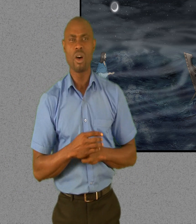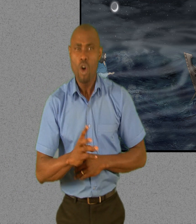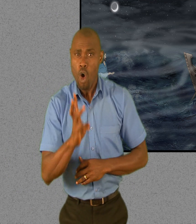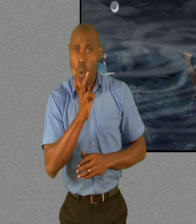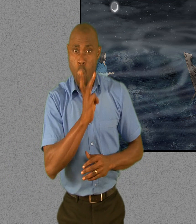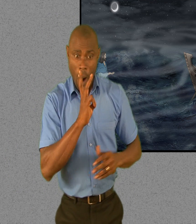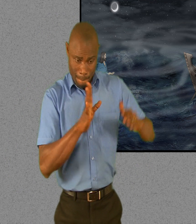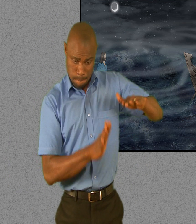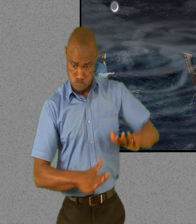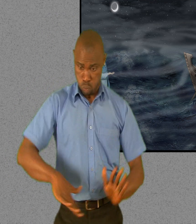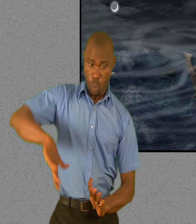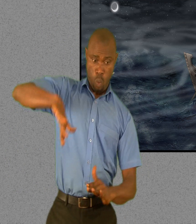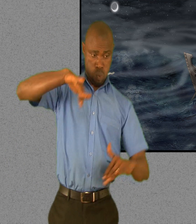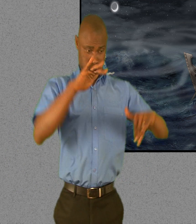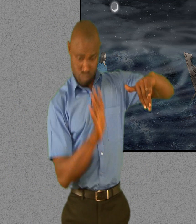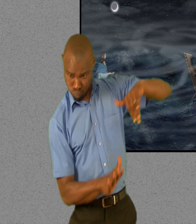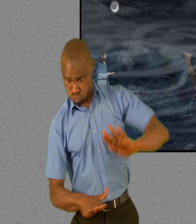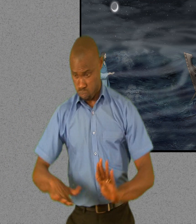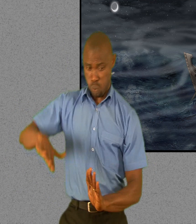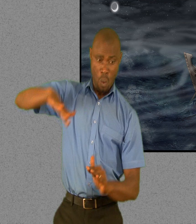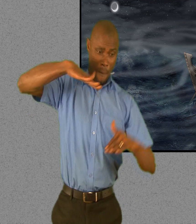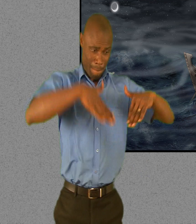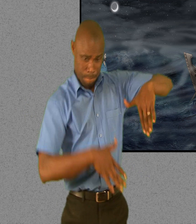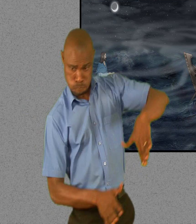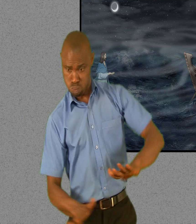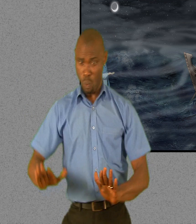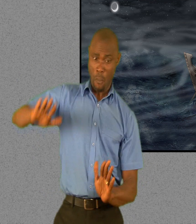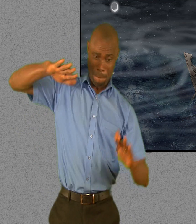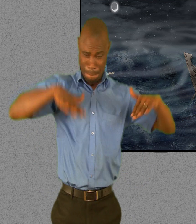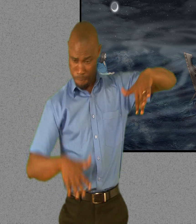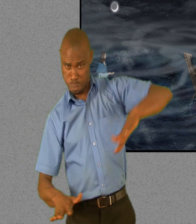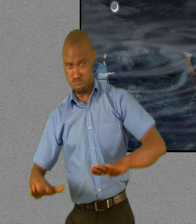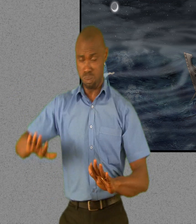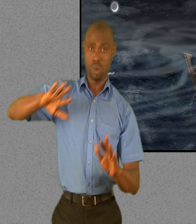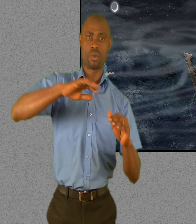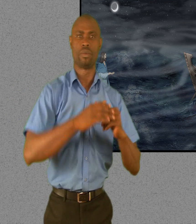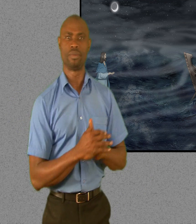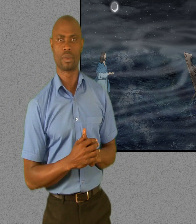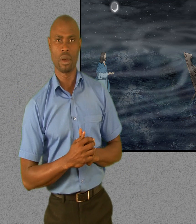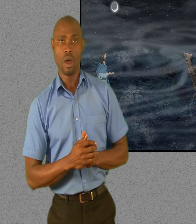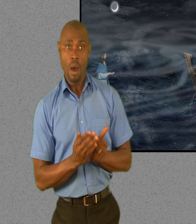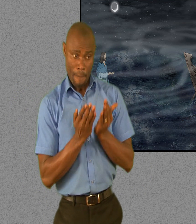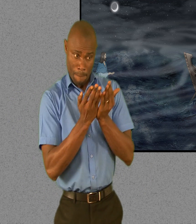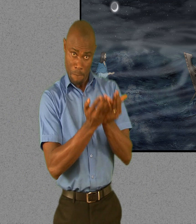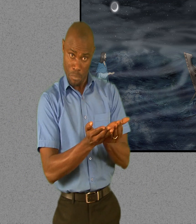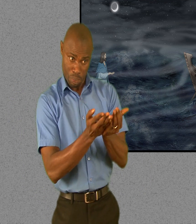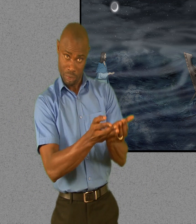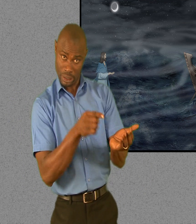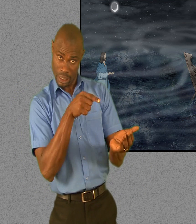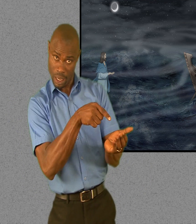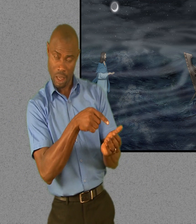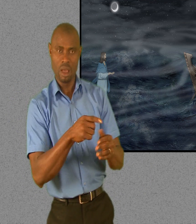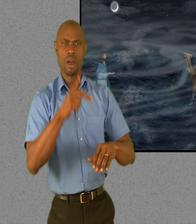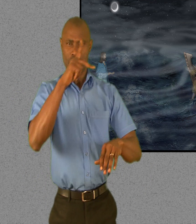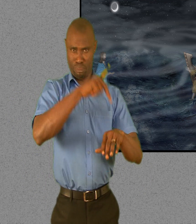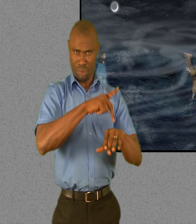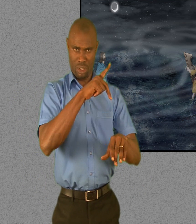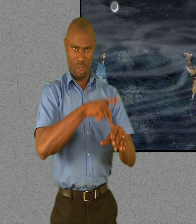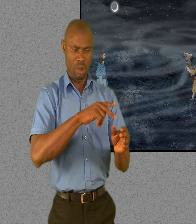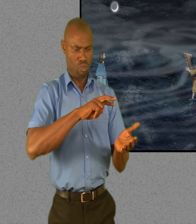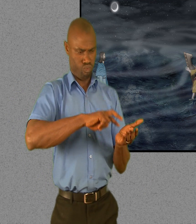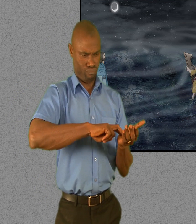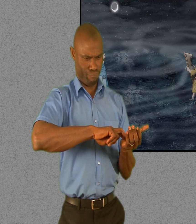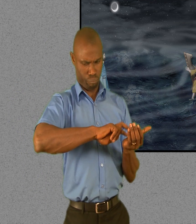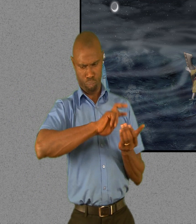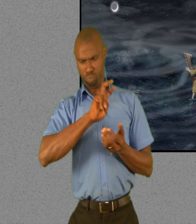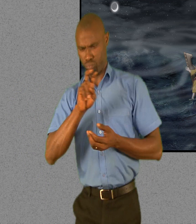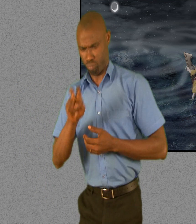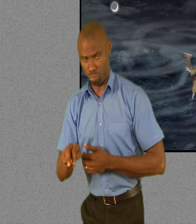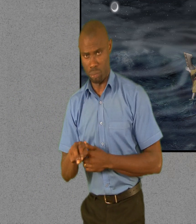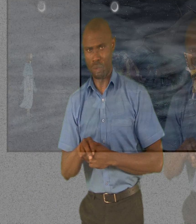“Come,” said Jesus.